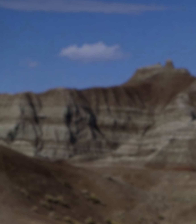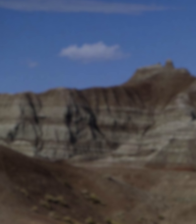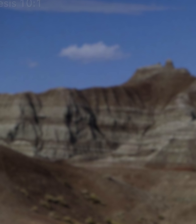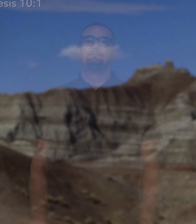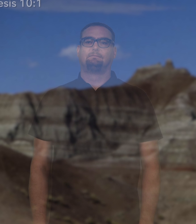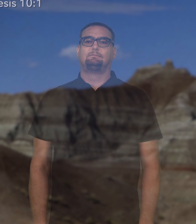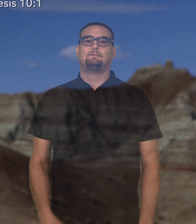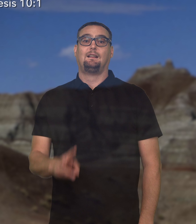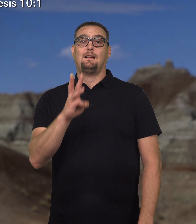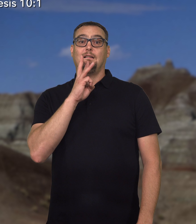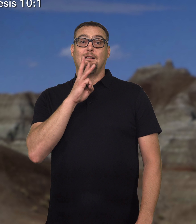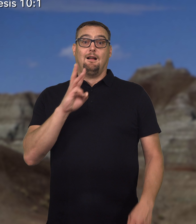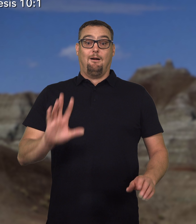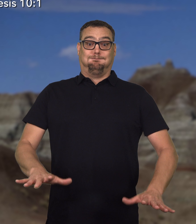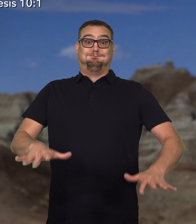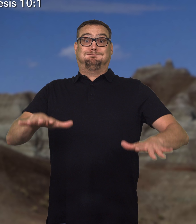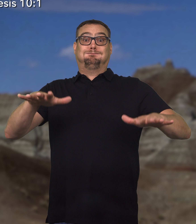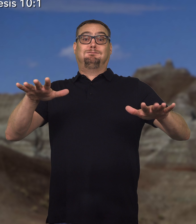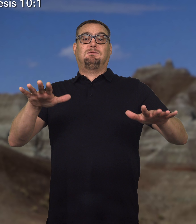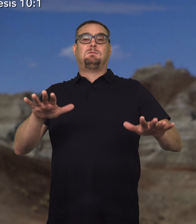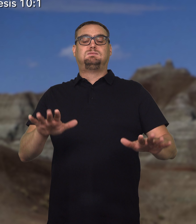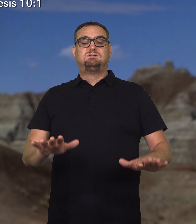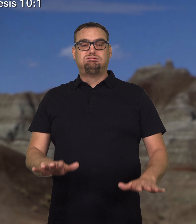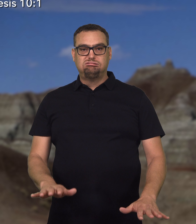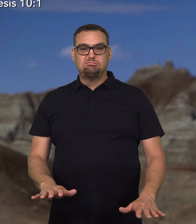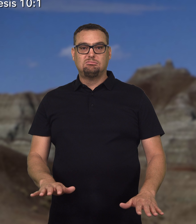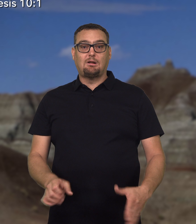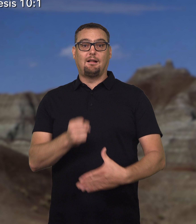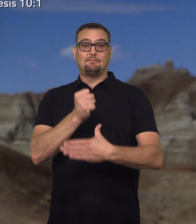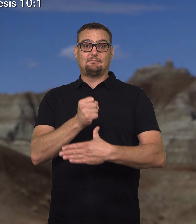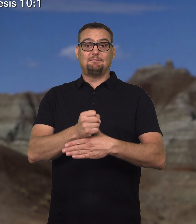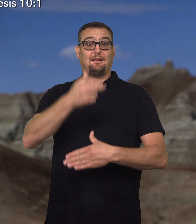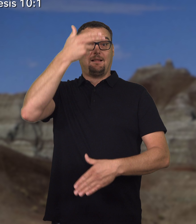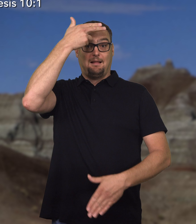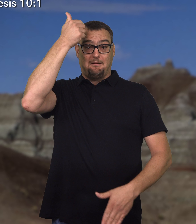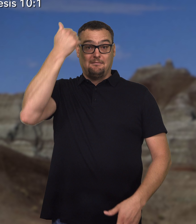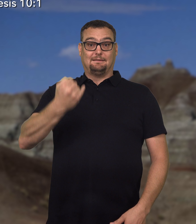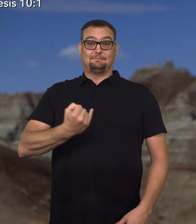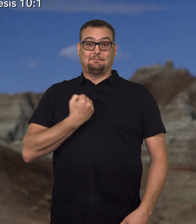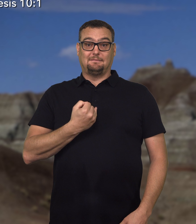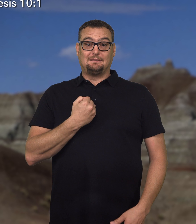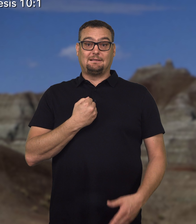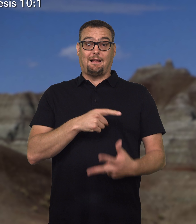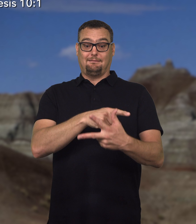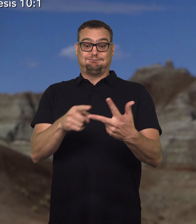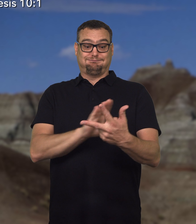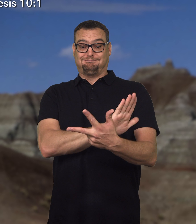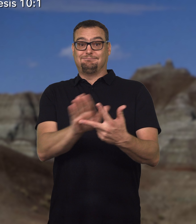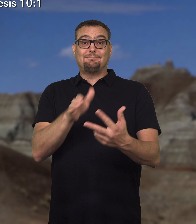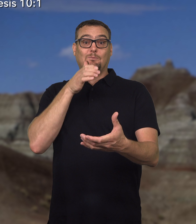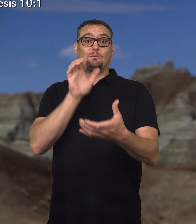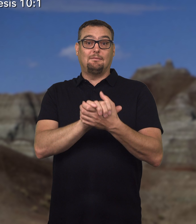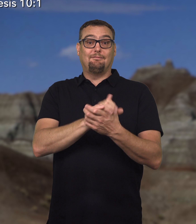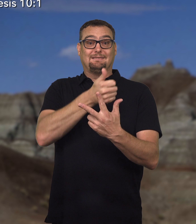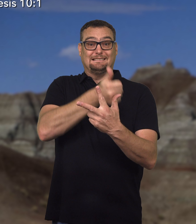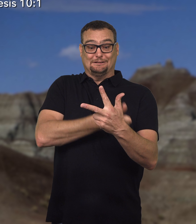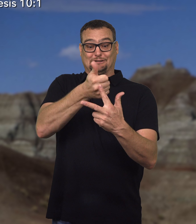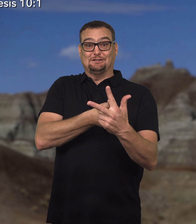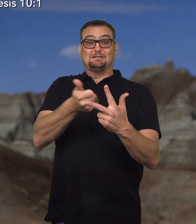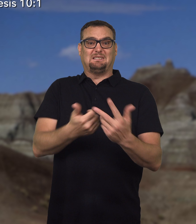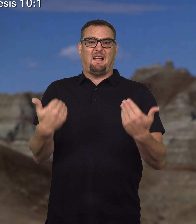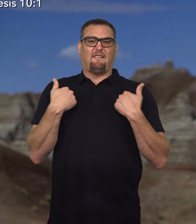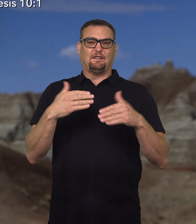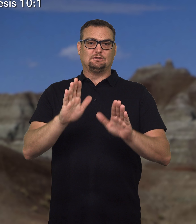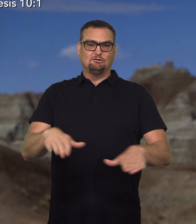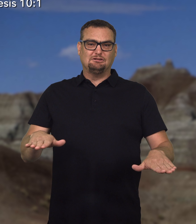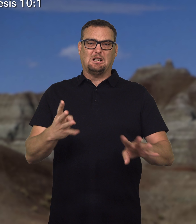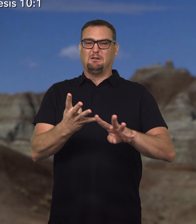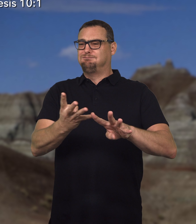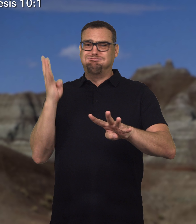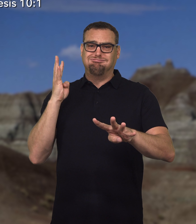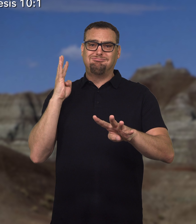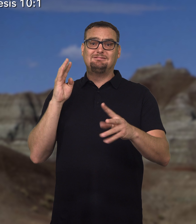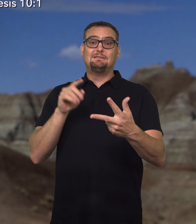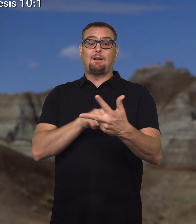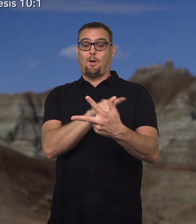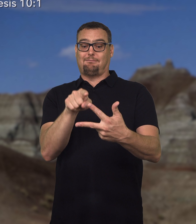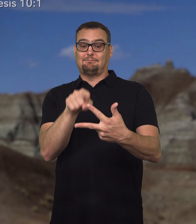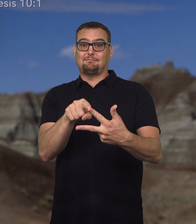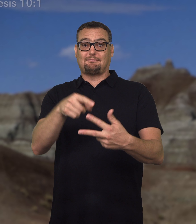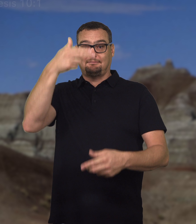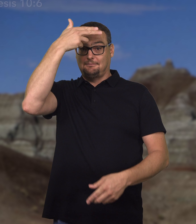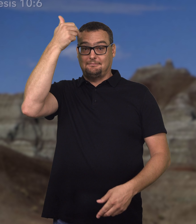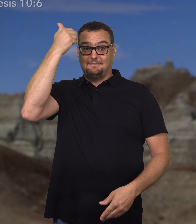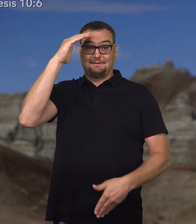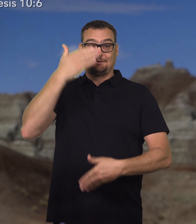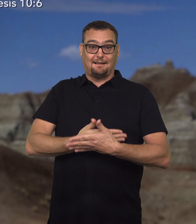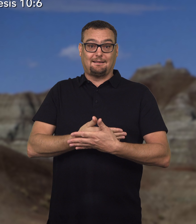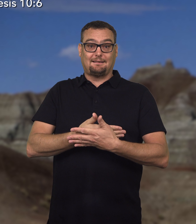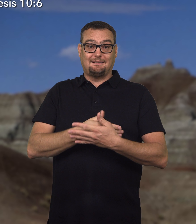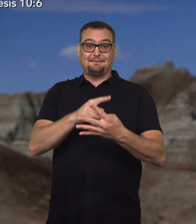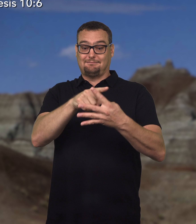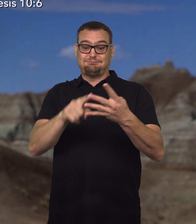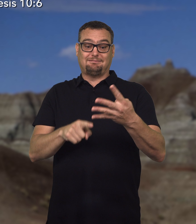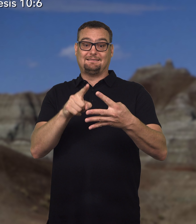This is the account of Noah’s sons Shem, Ham, and Japheth, who also had sons after the flood.